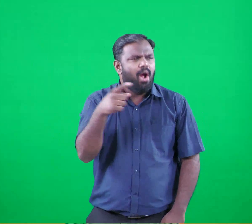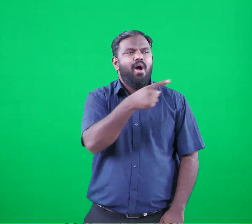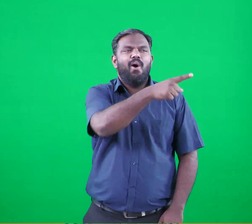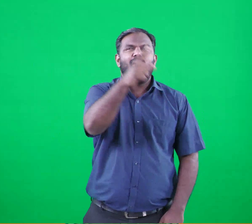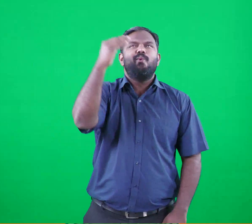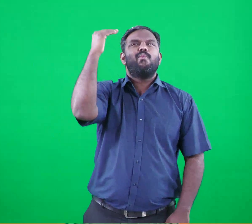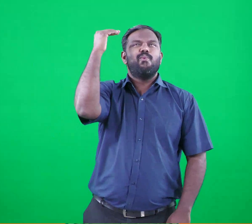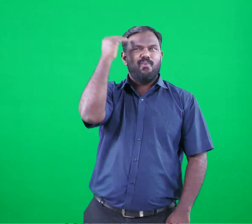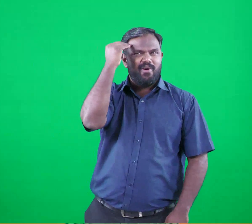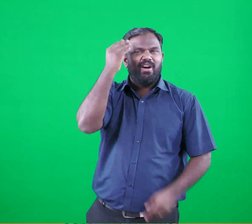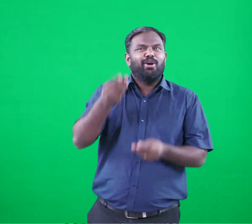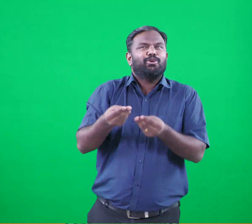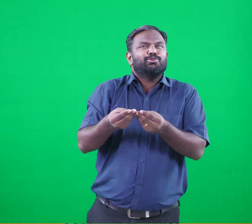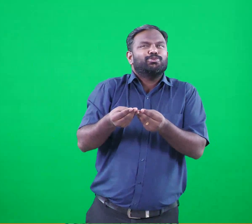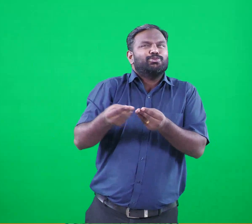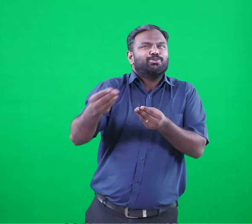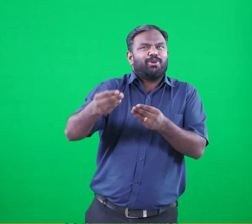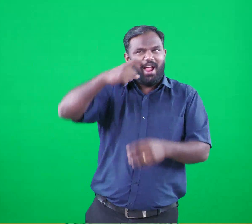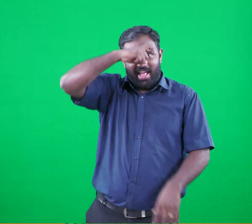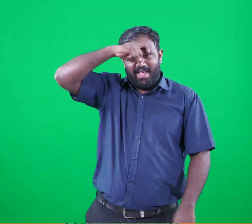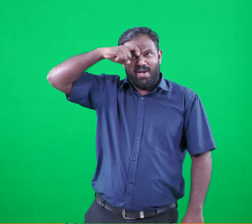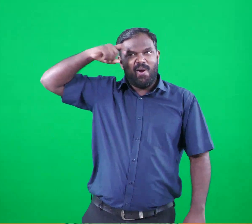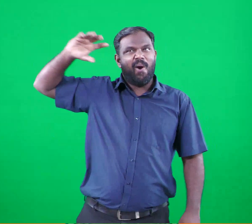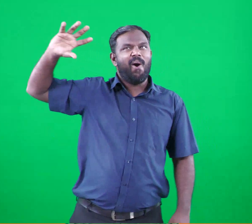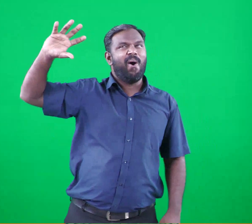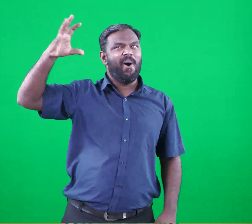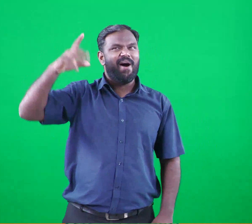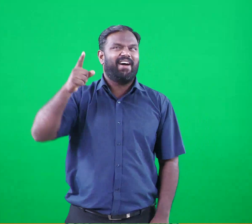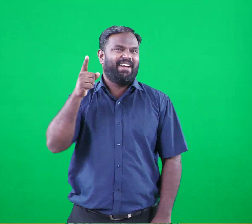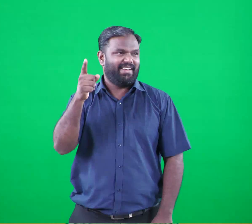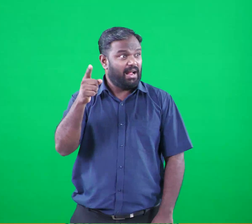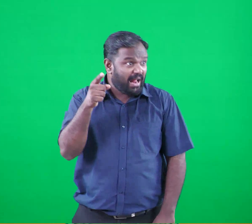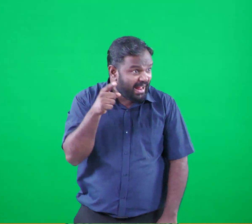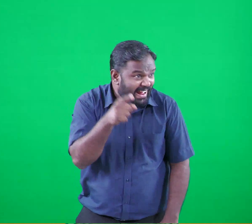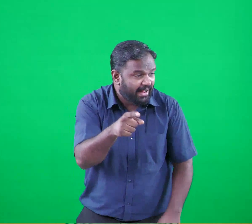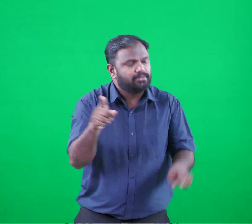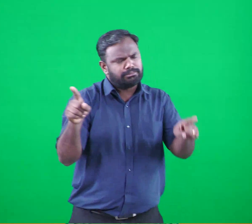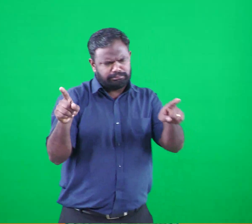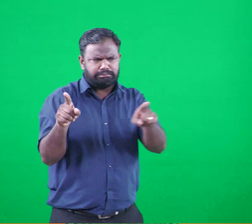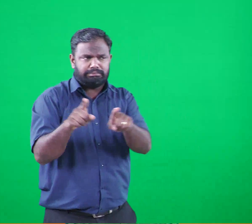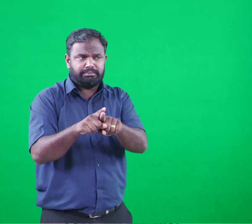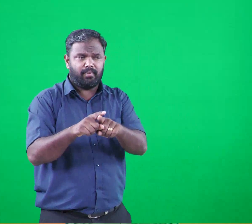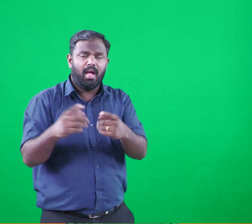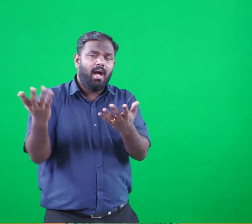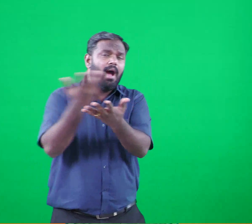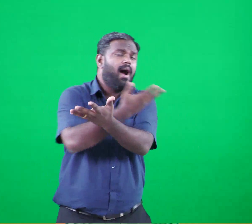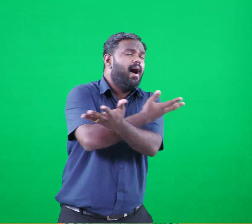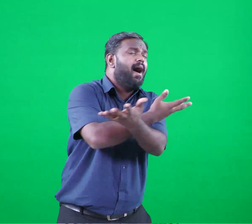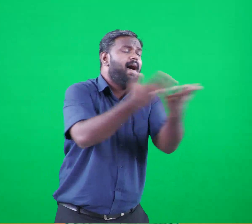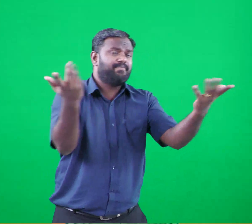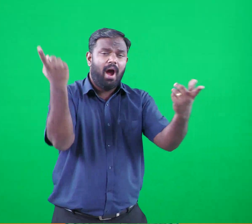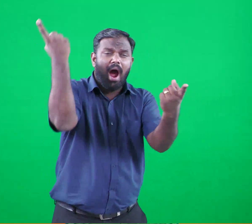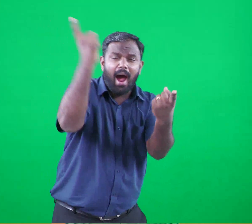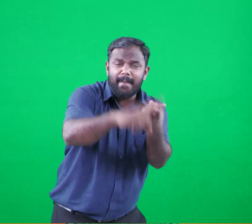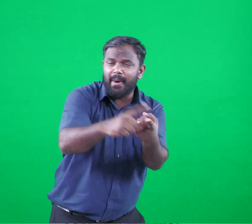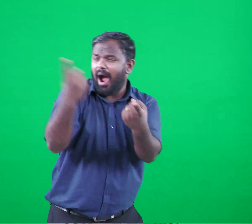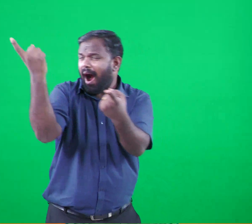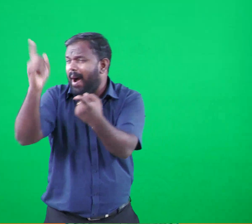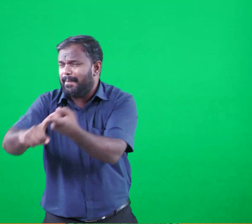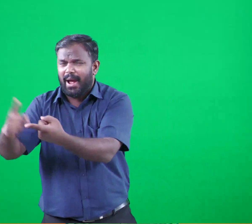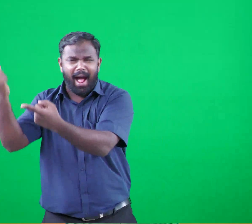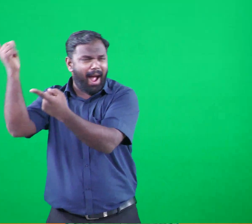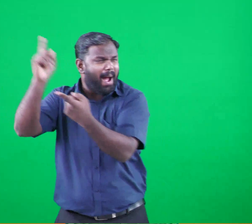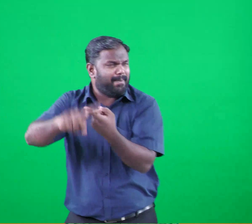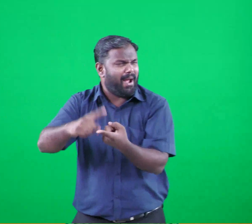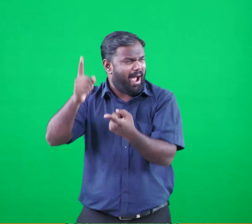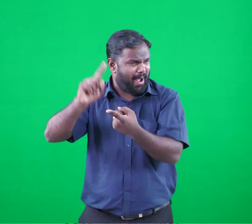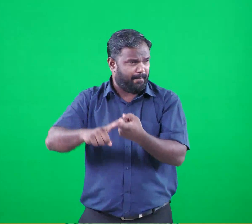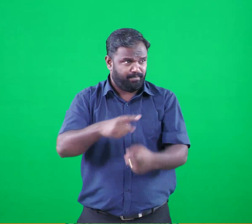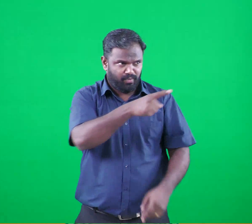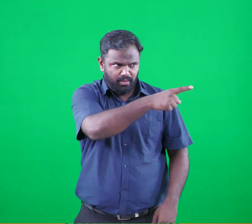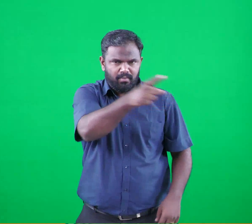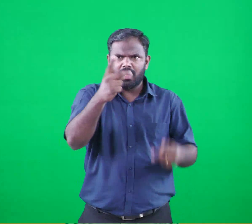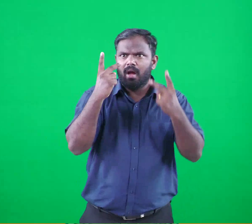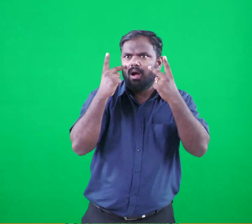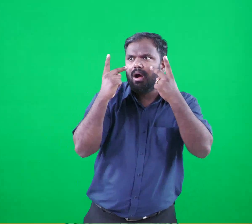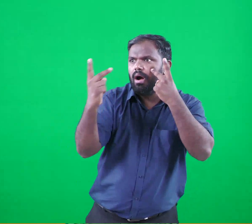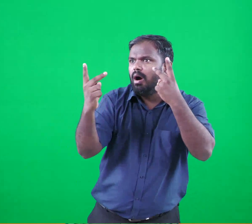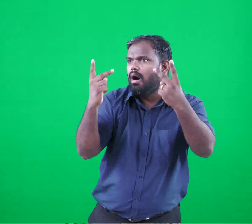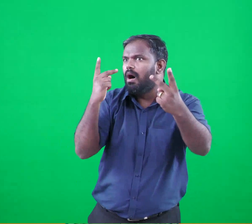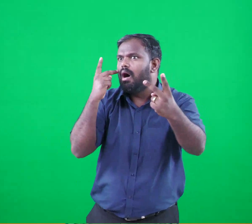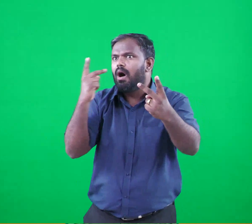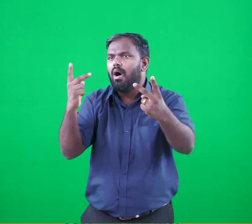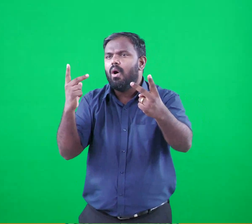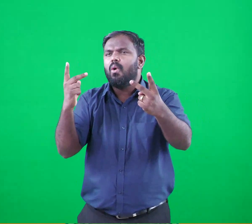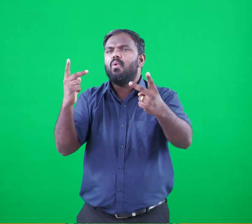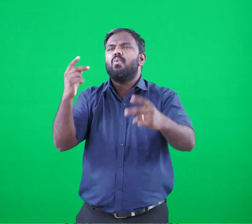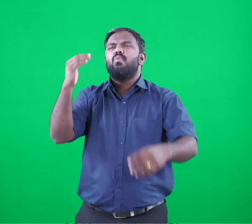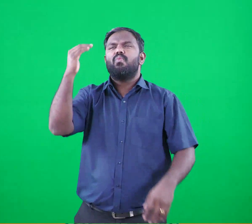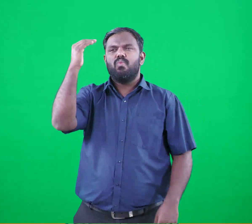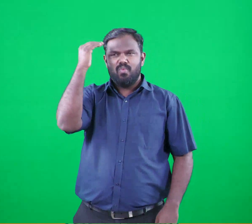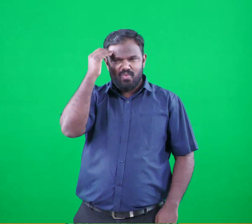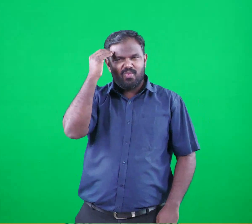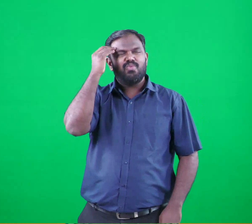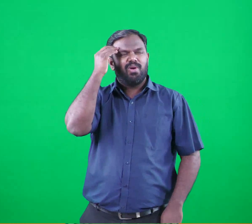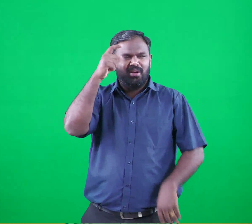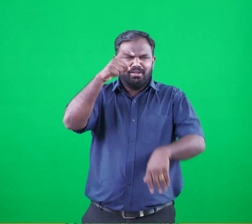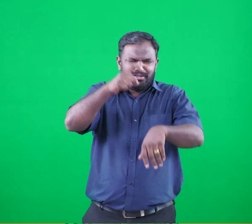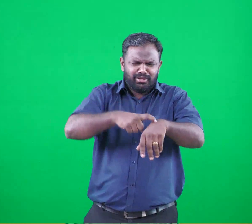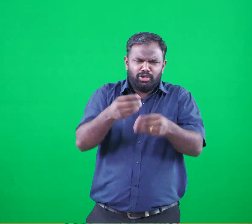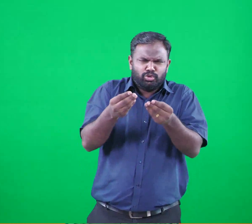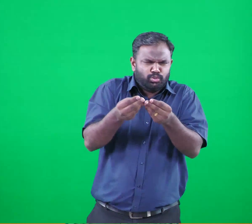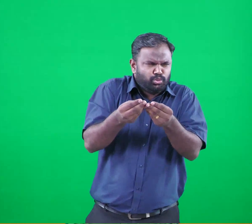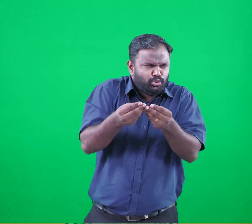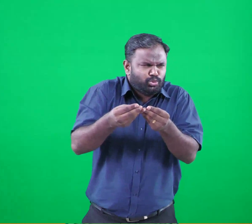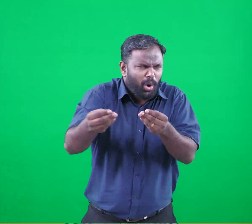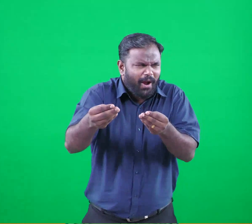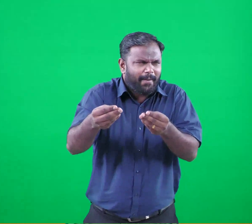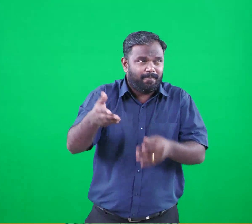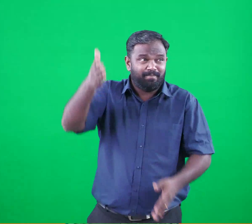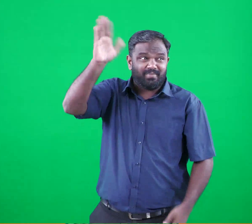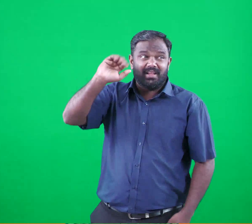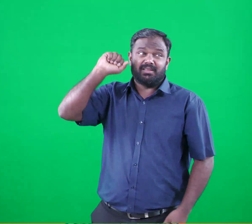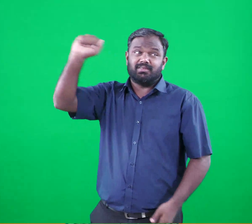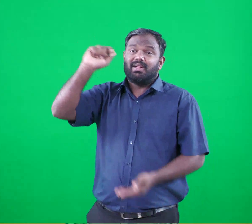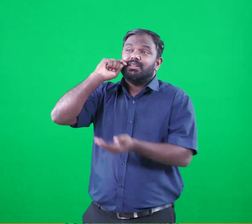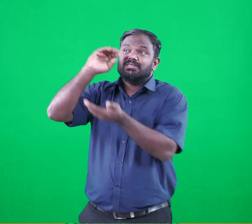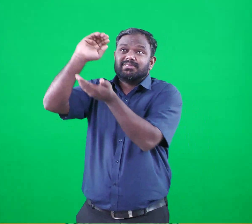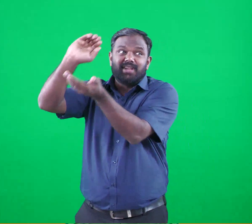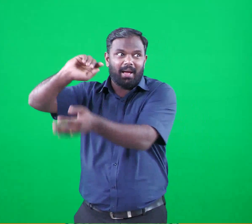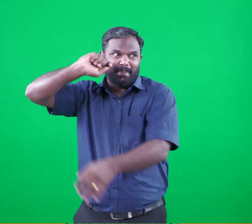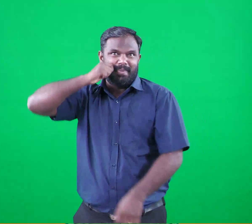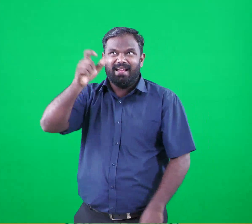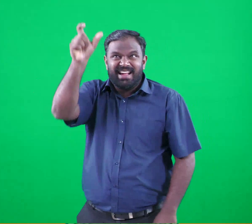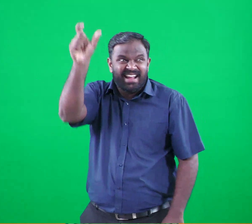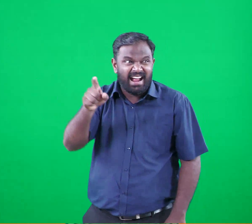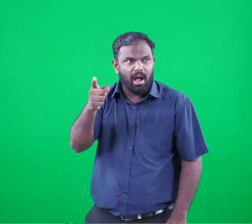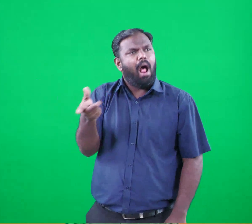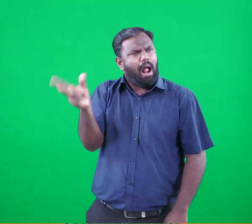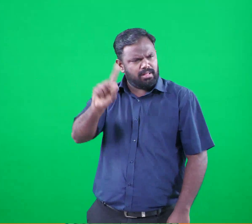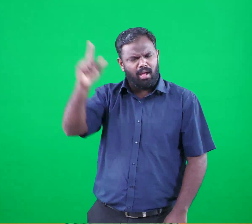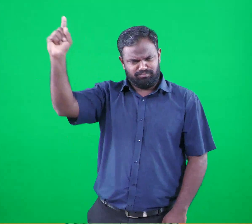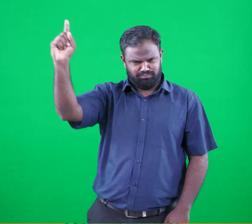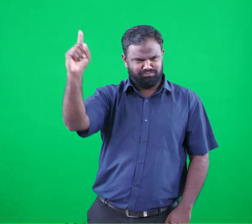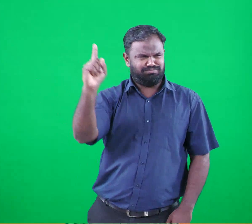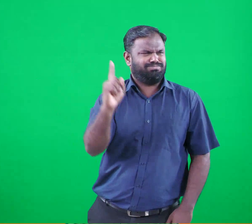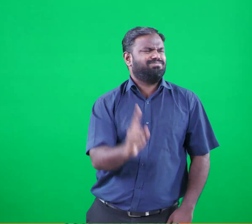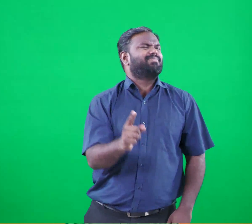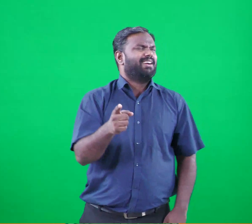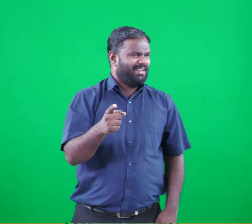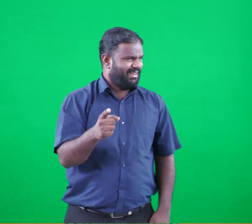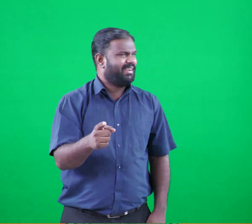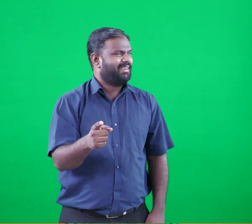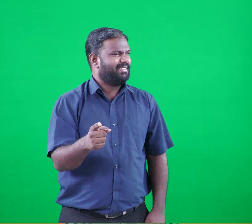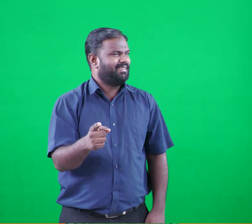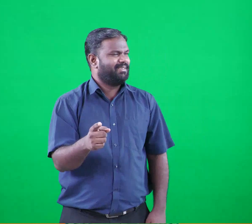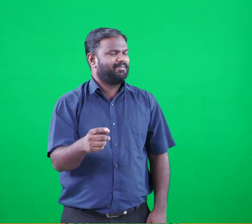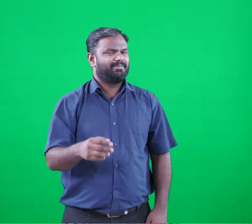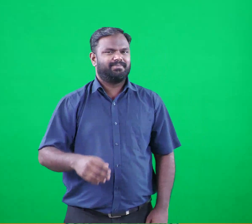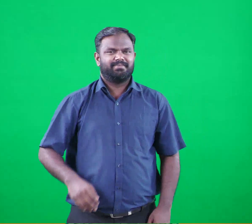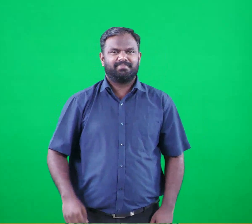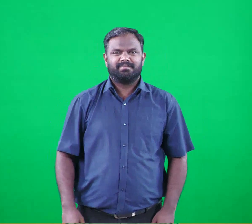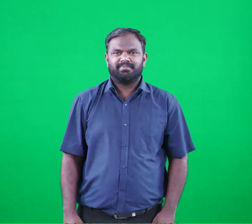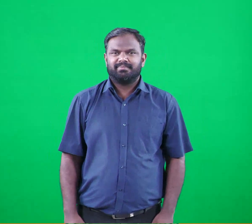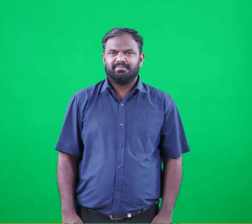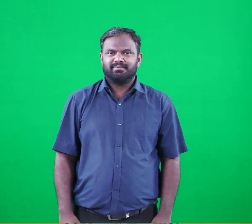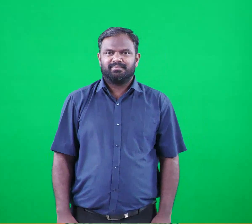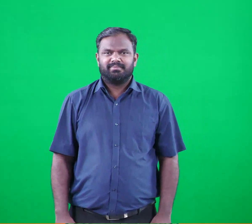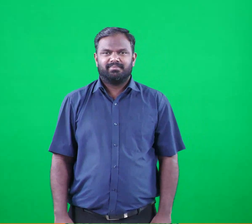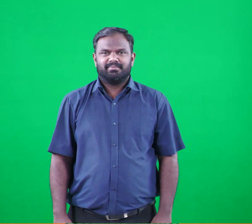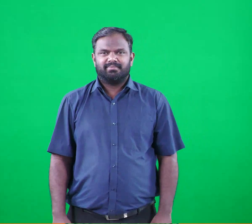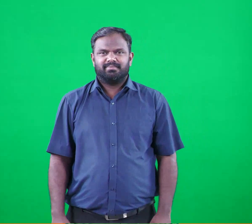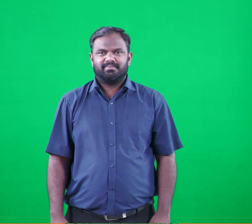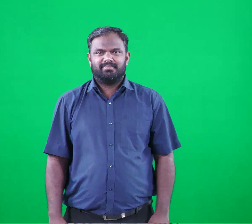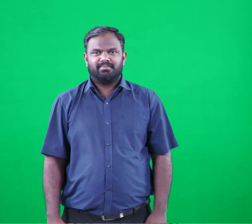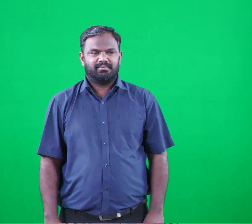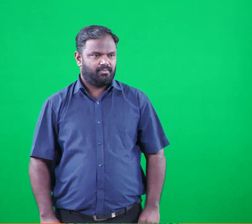So also, when you see these things happening, know that He is near, right at the door.